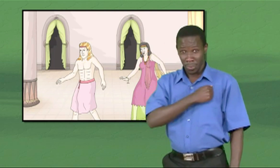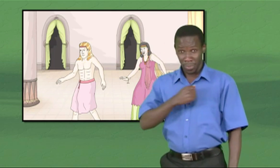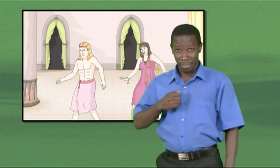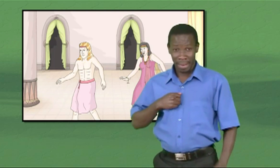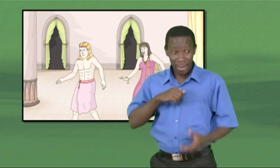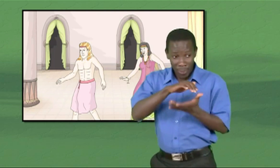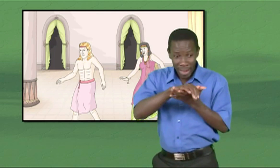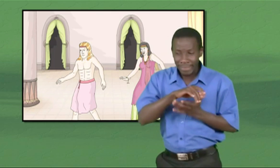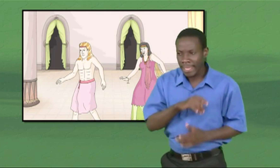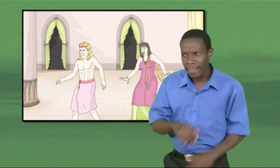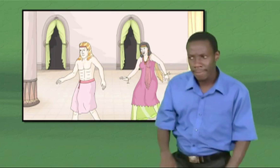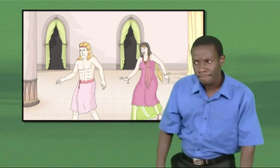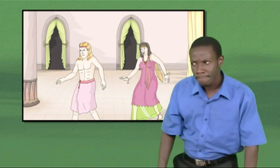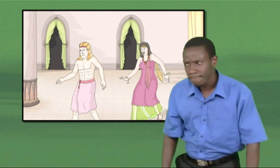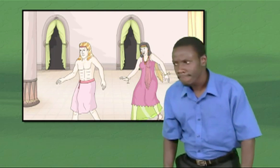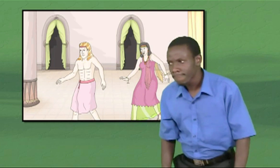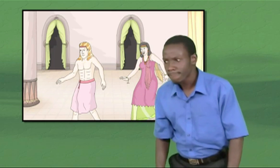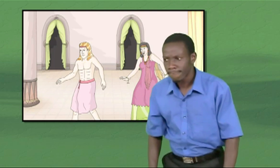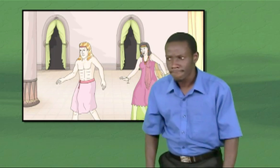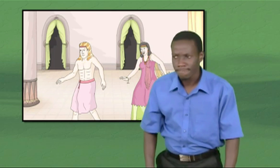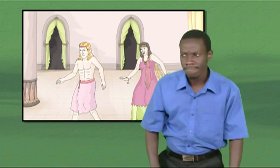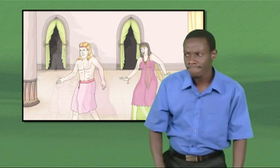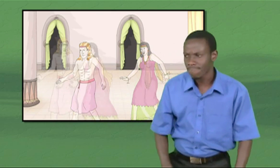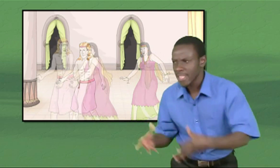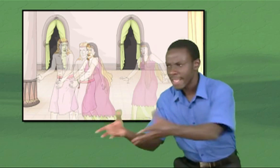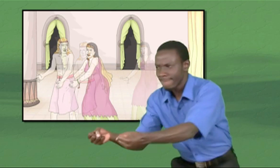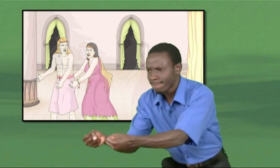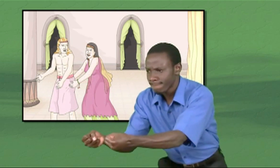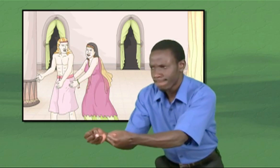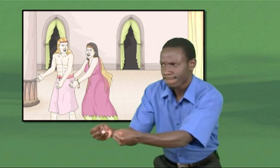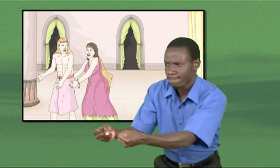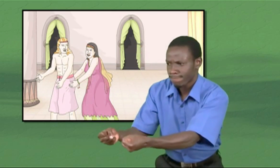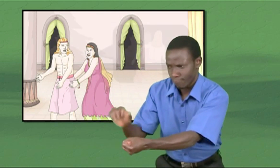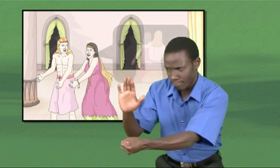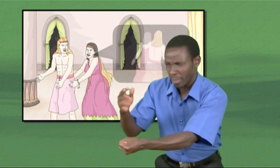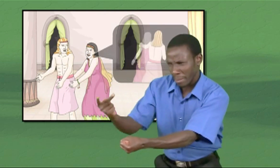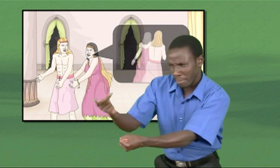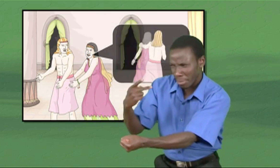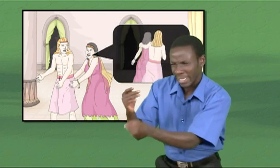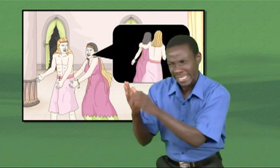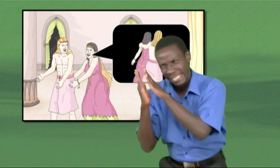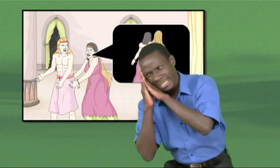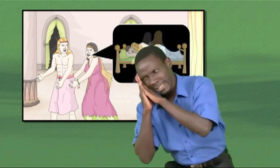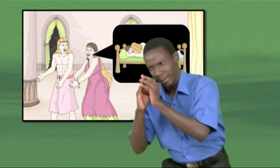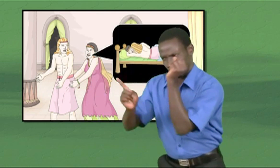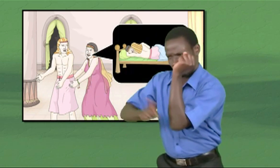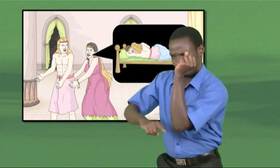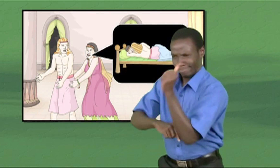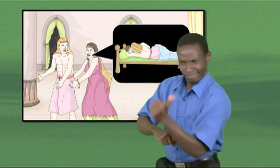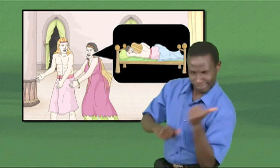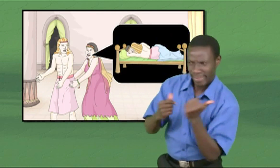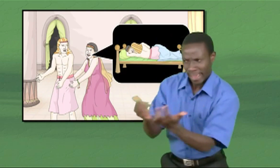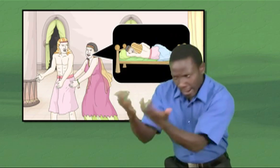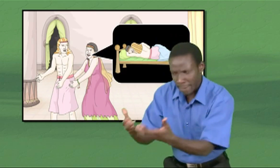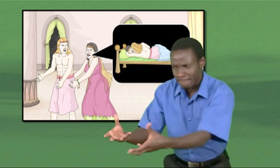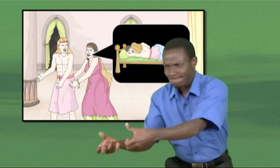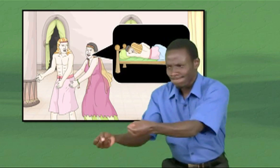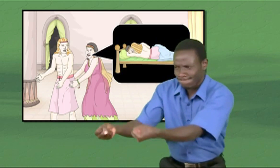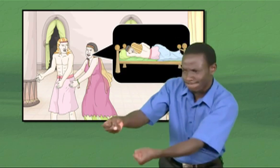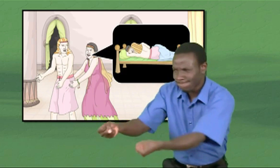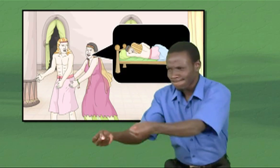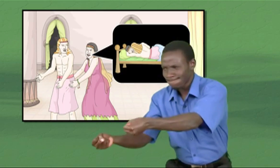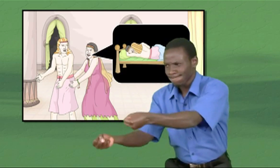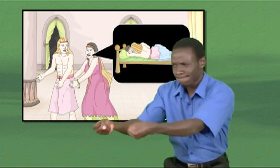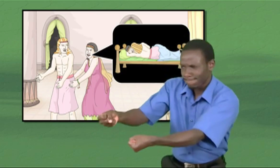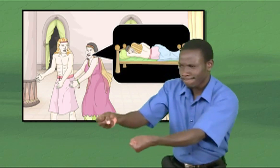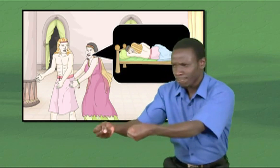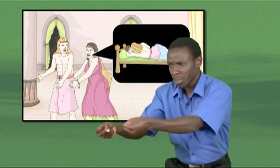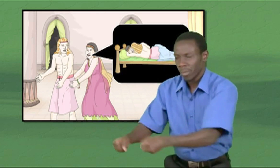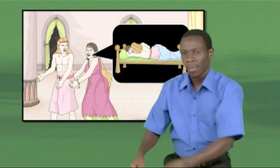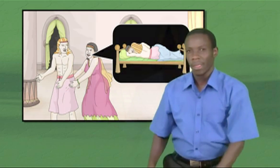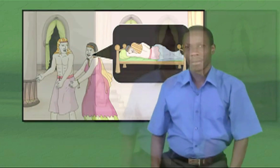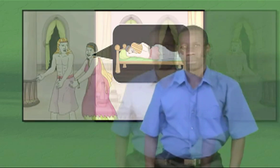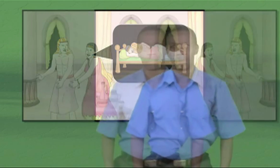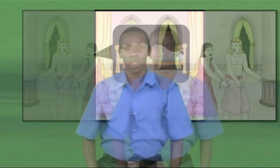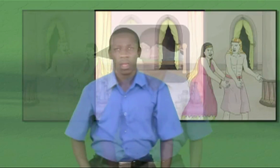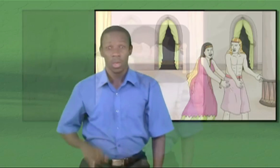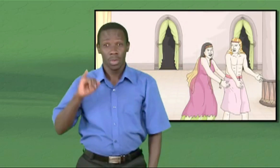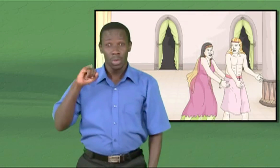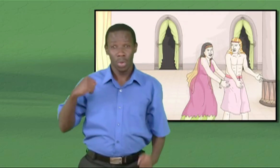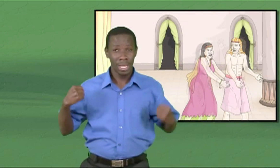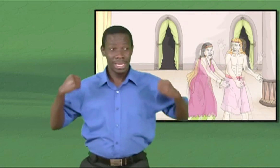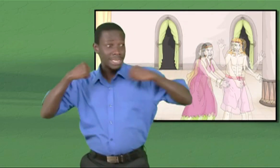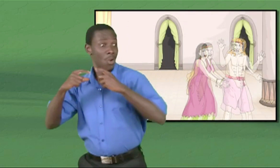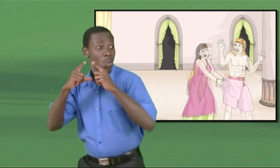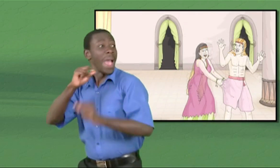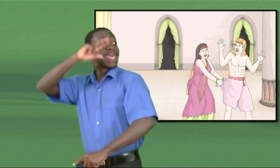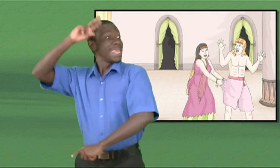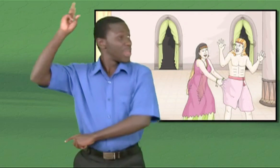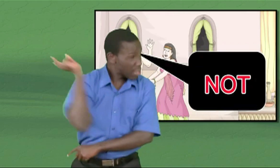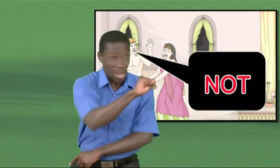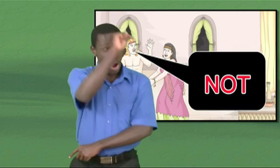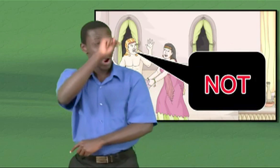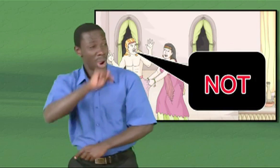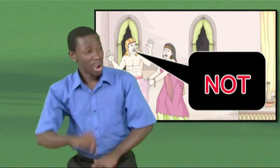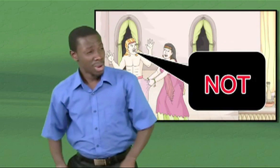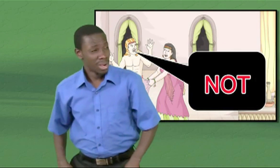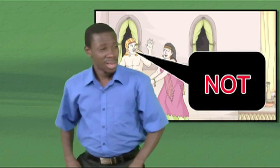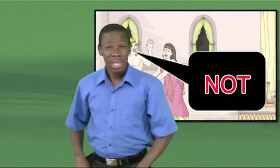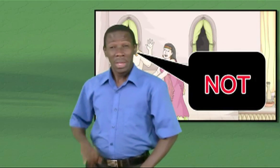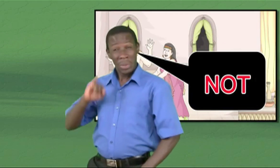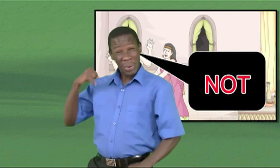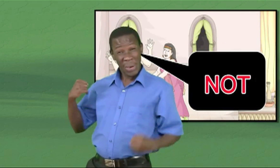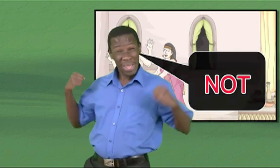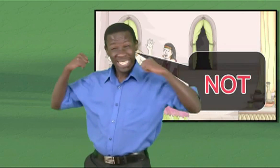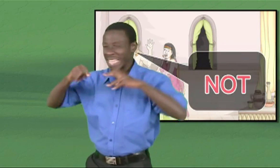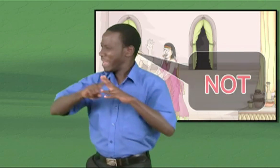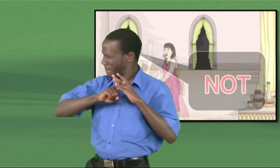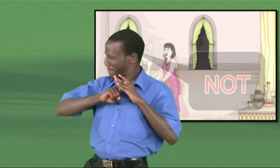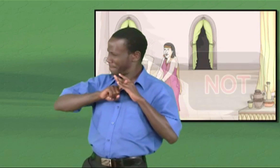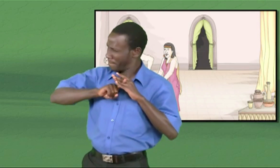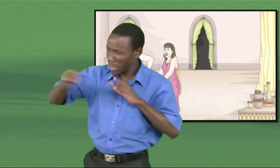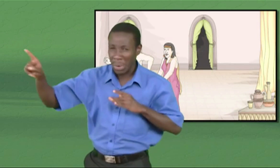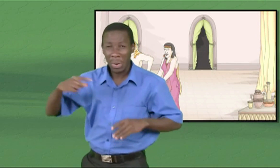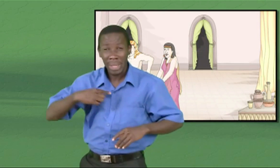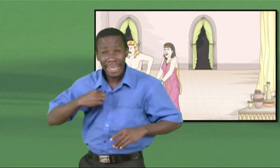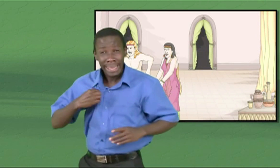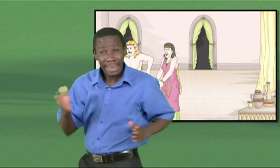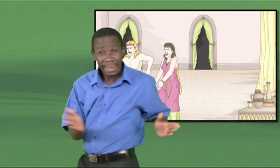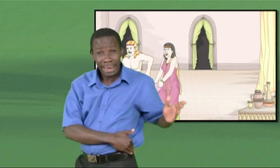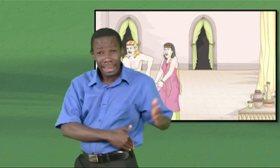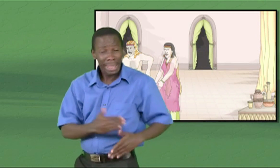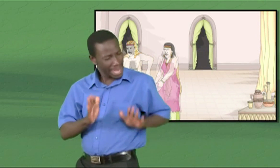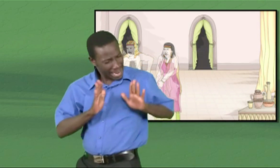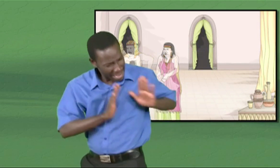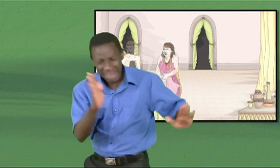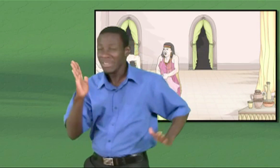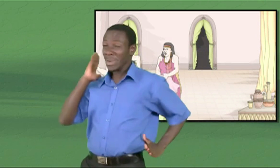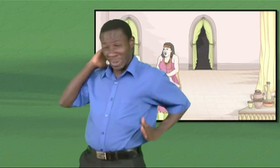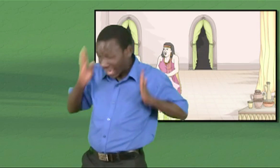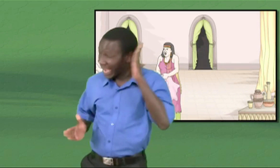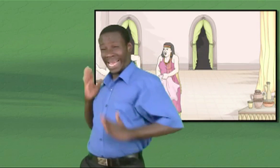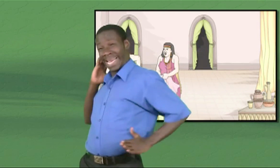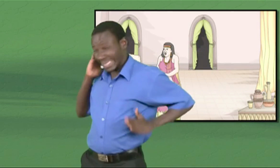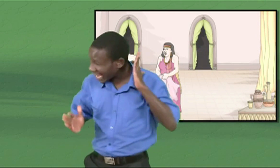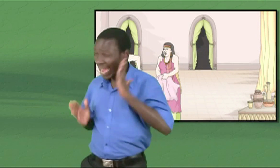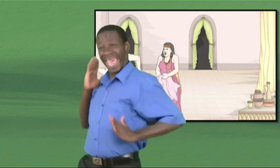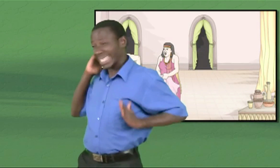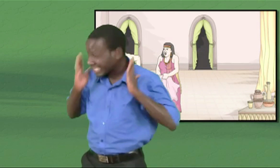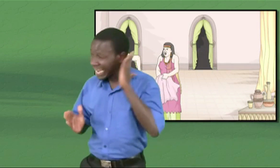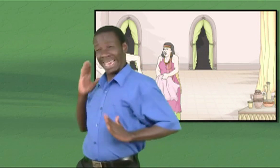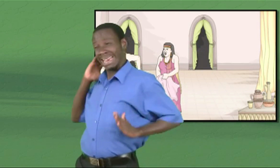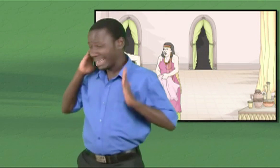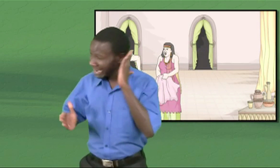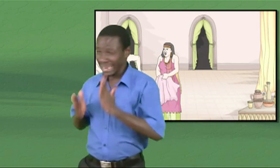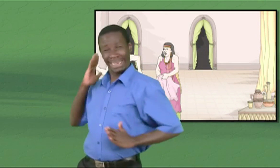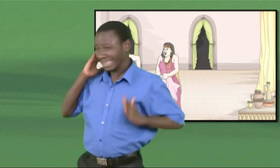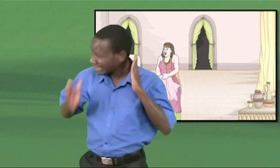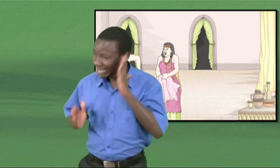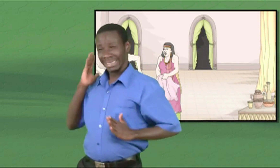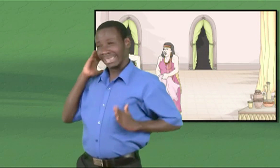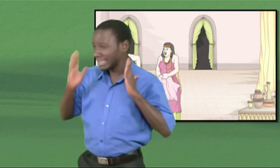But leaving his cloak in her hand, he escaped and ran outside.